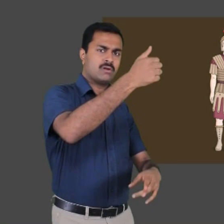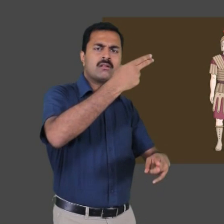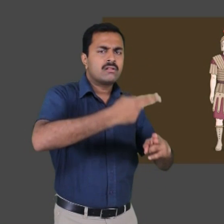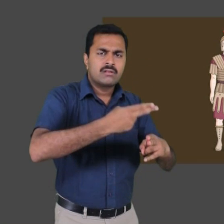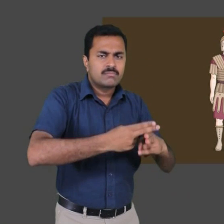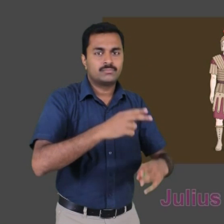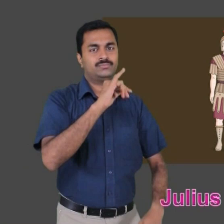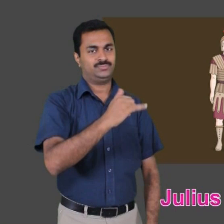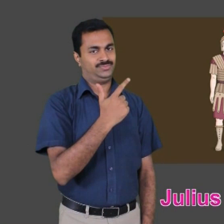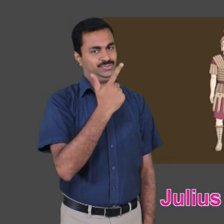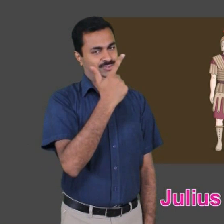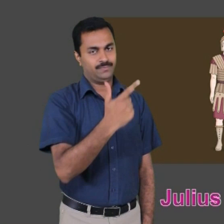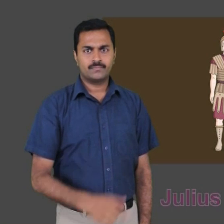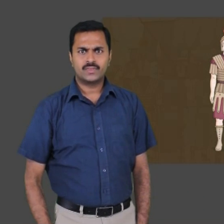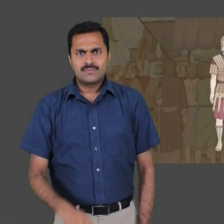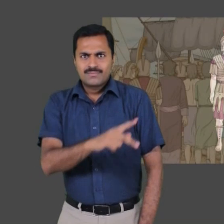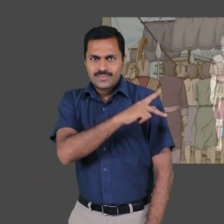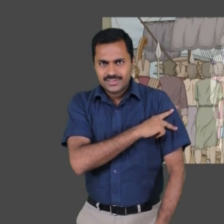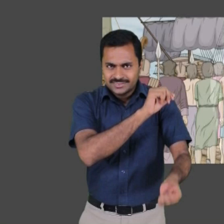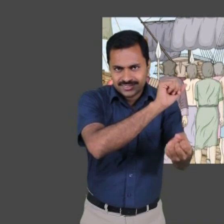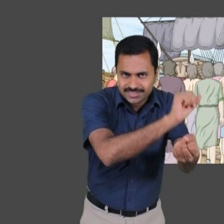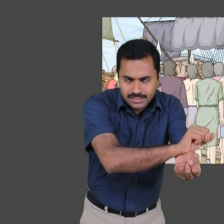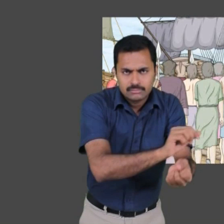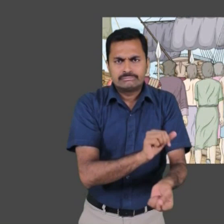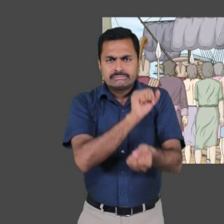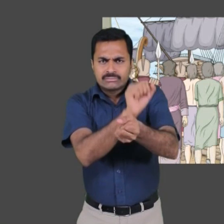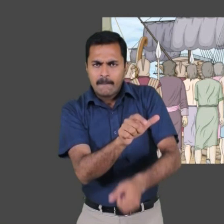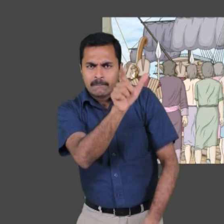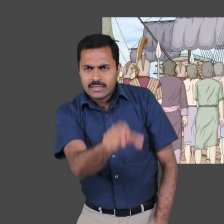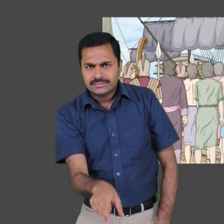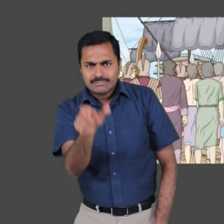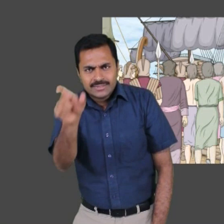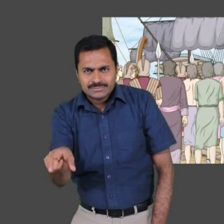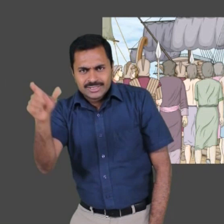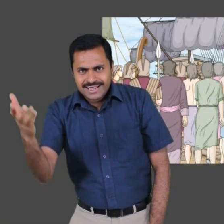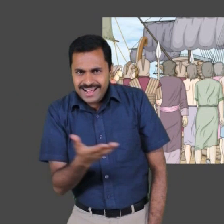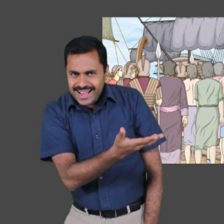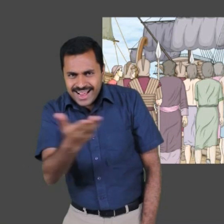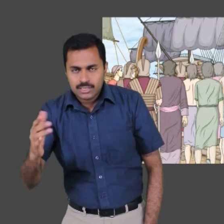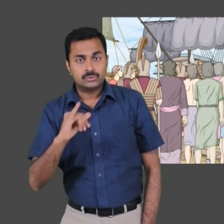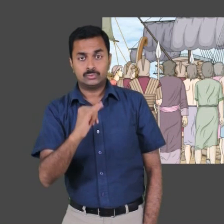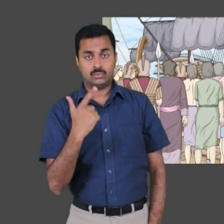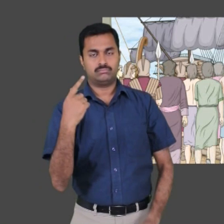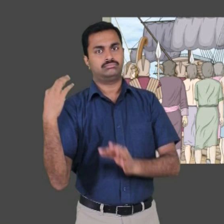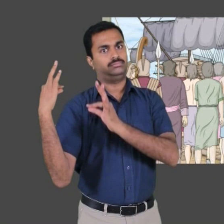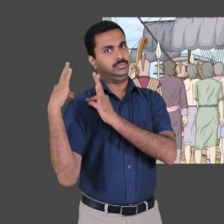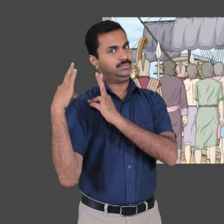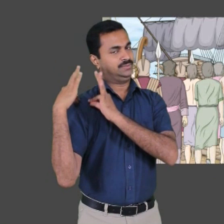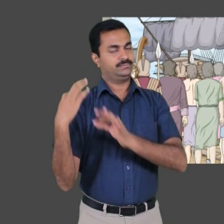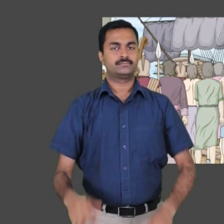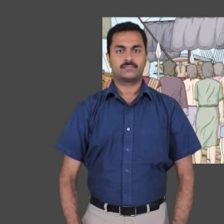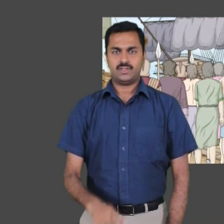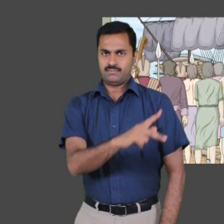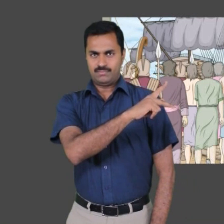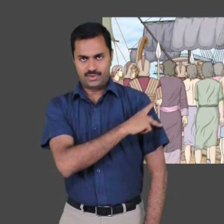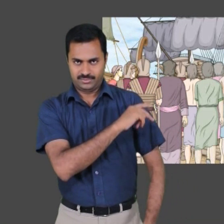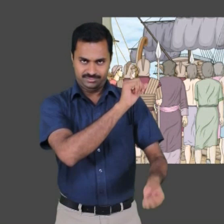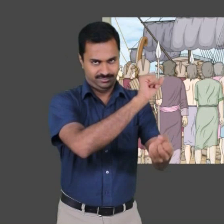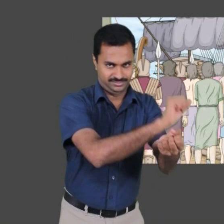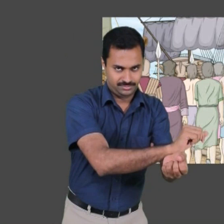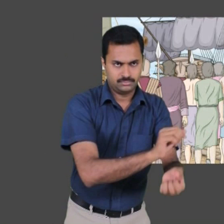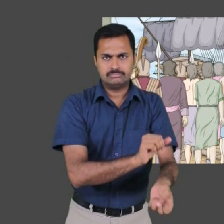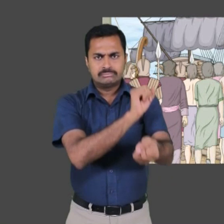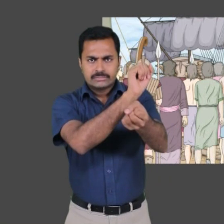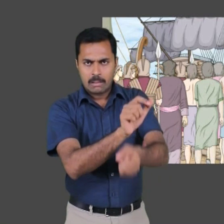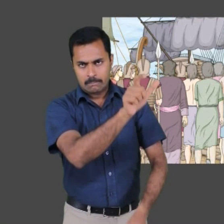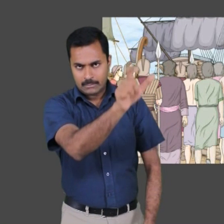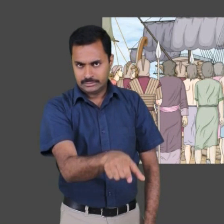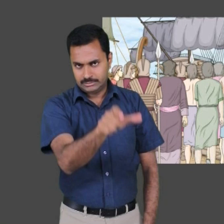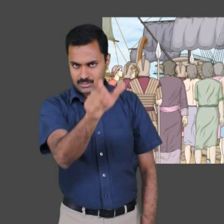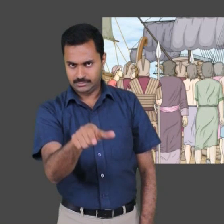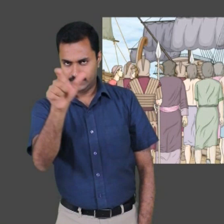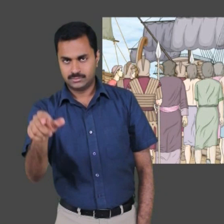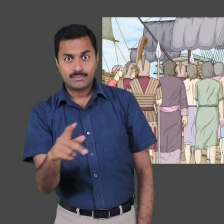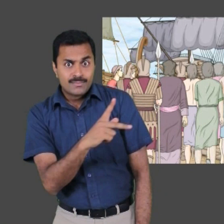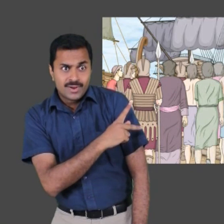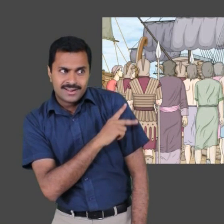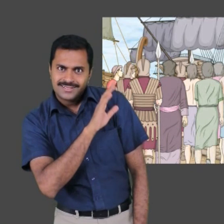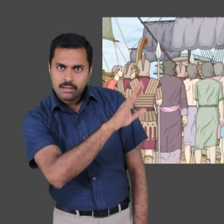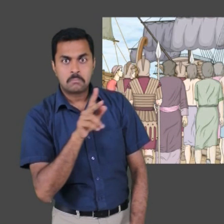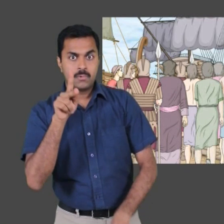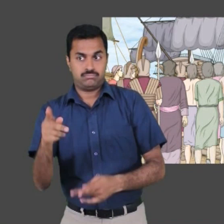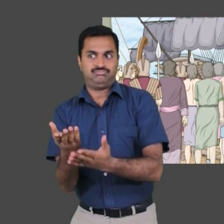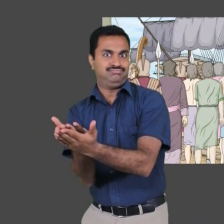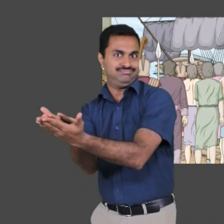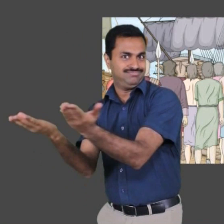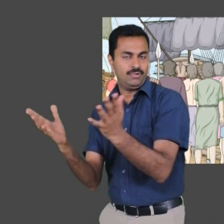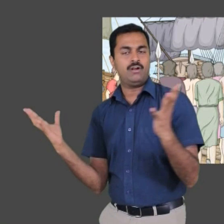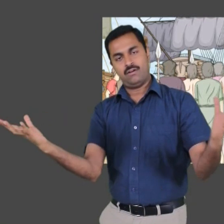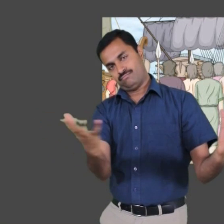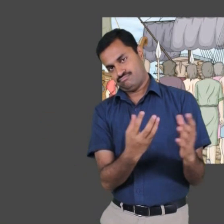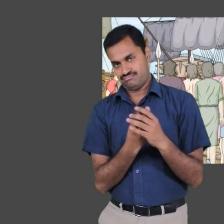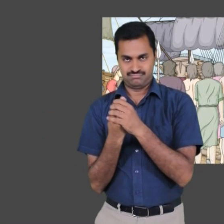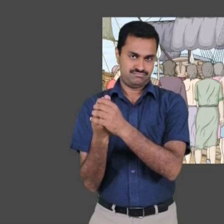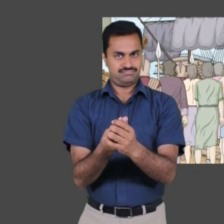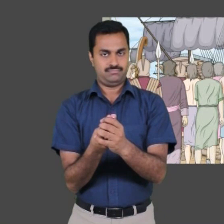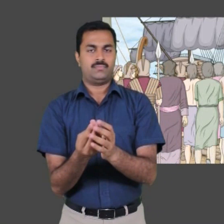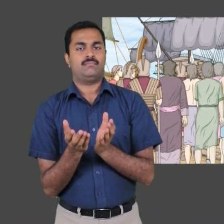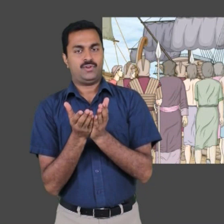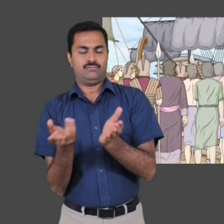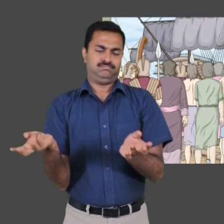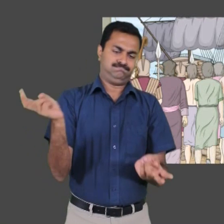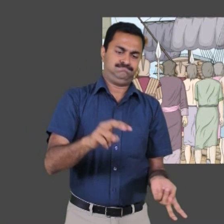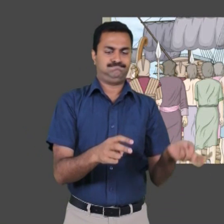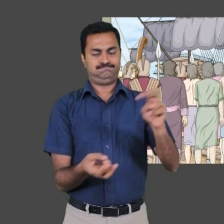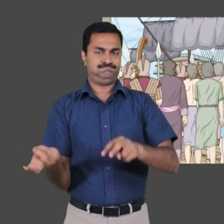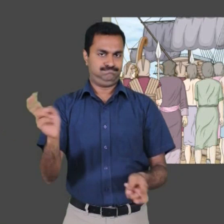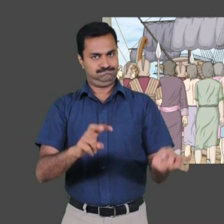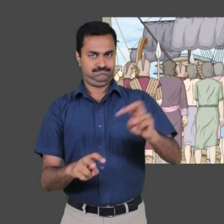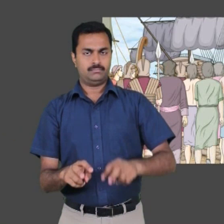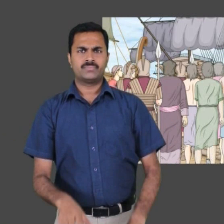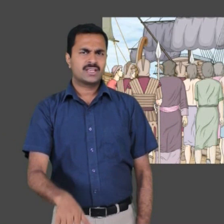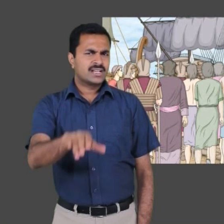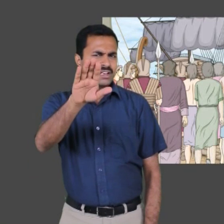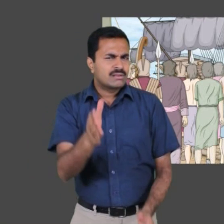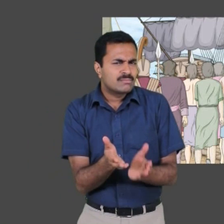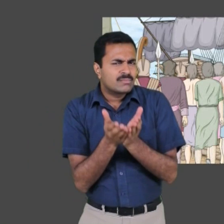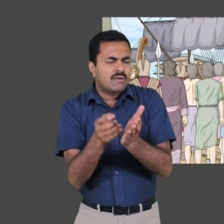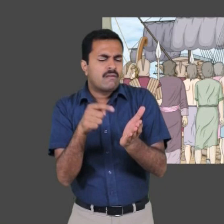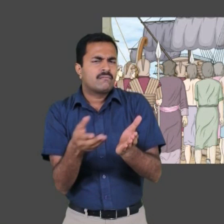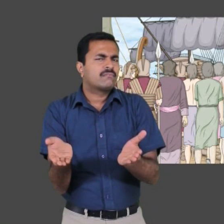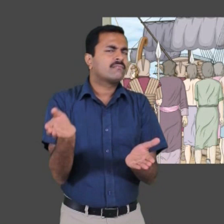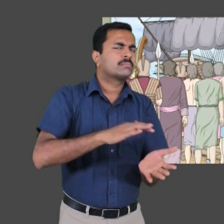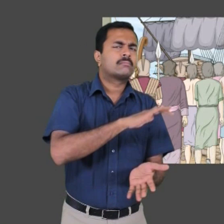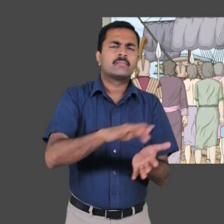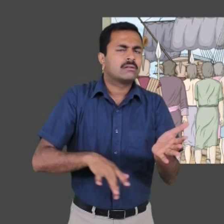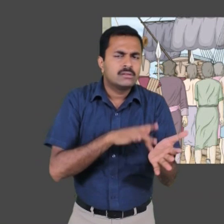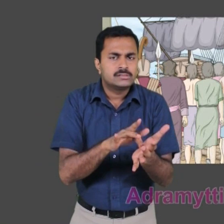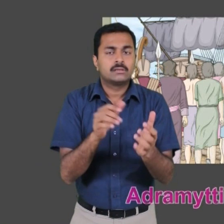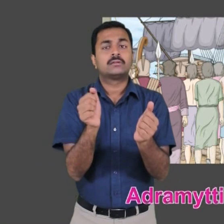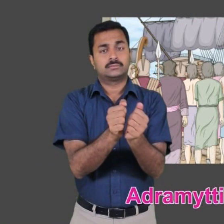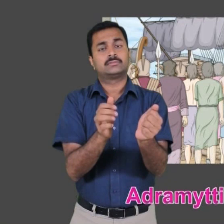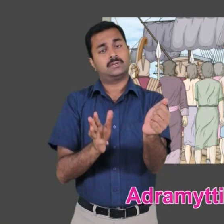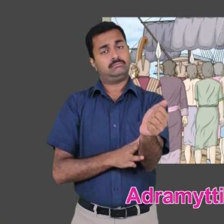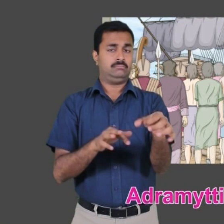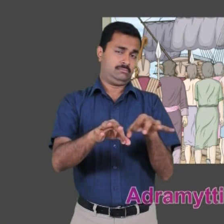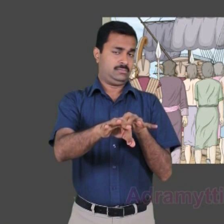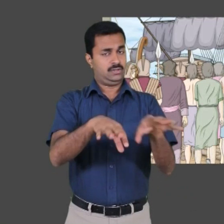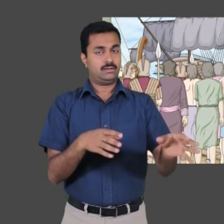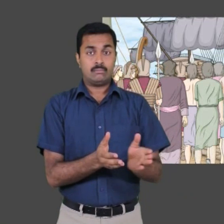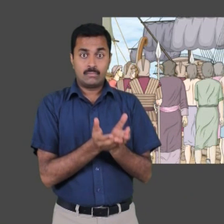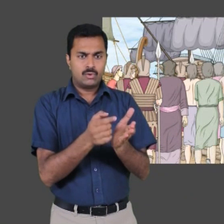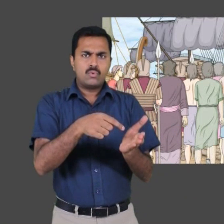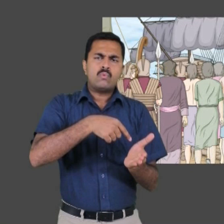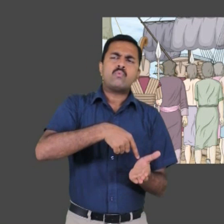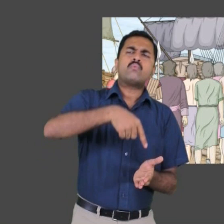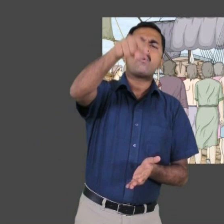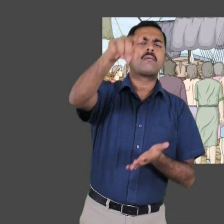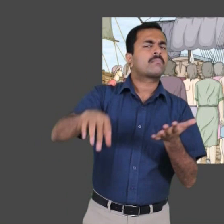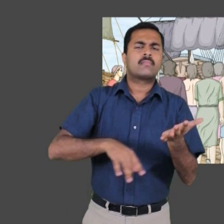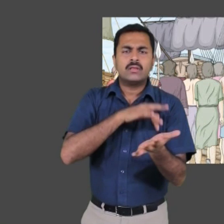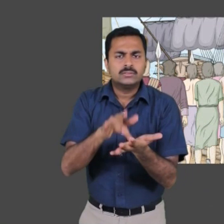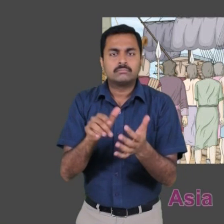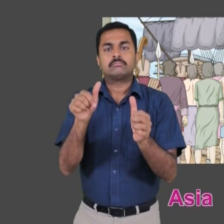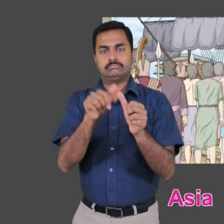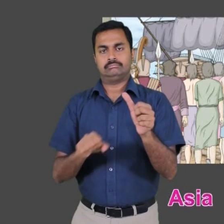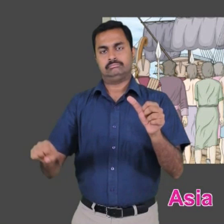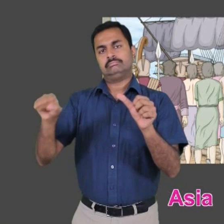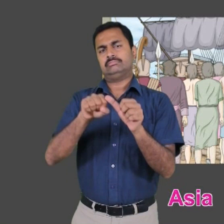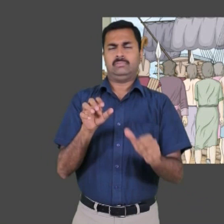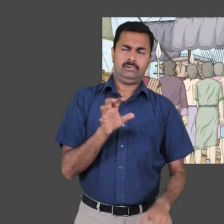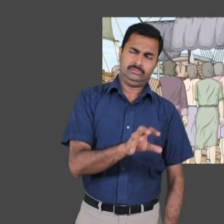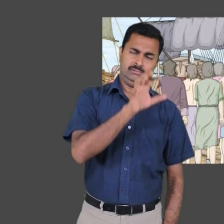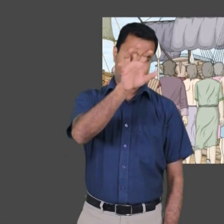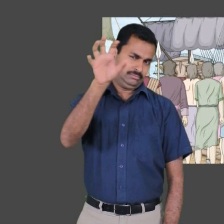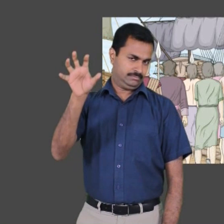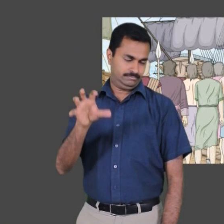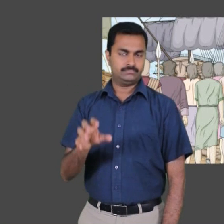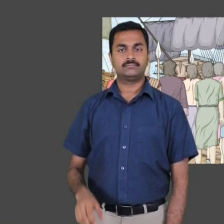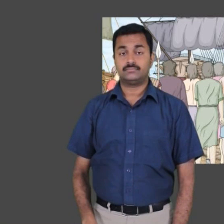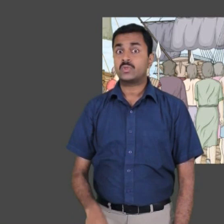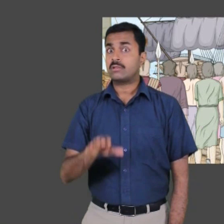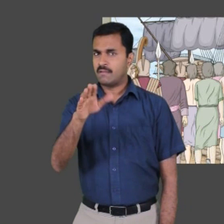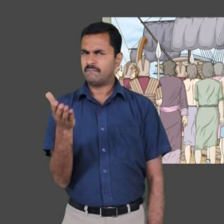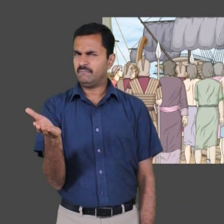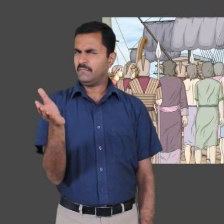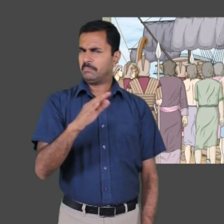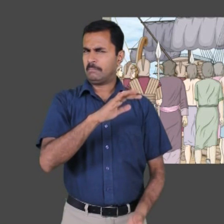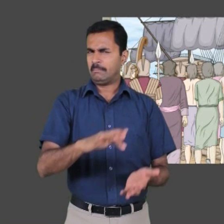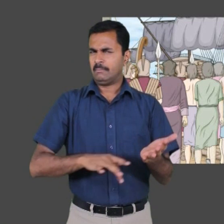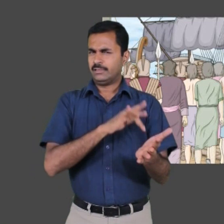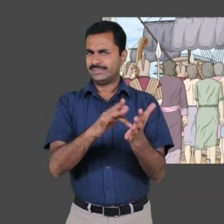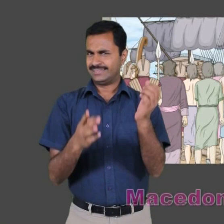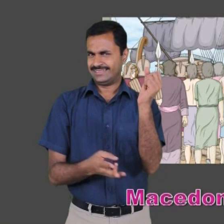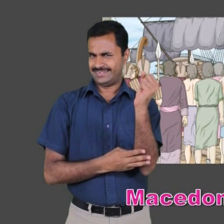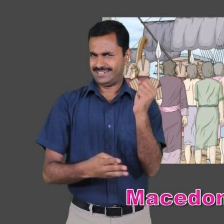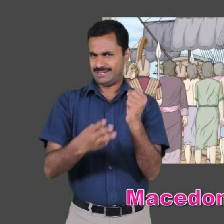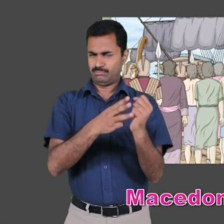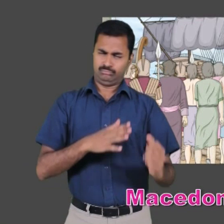We boarded an Adramyttian ship about to sail for ports along the coast of Asia, and we put out to sea.